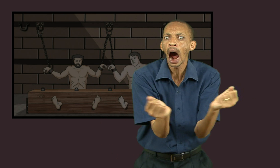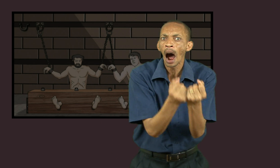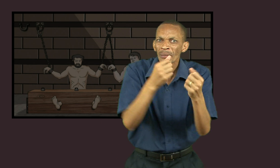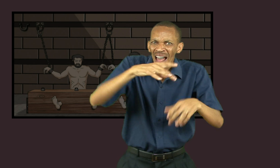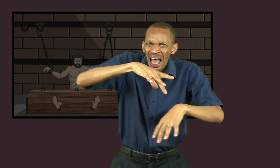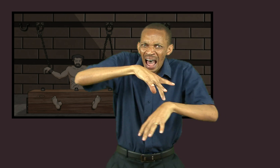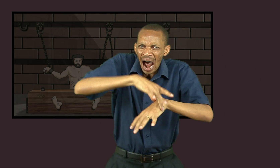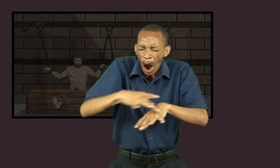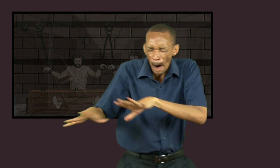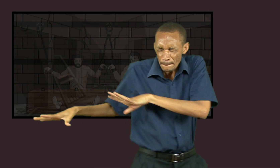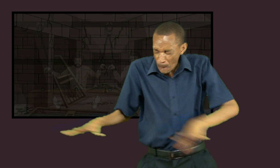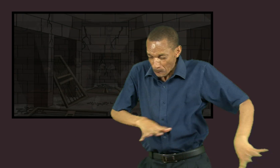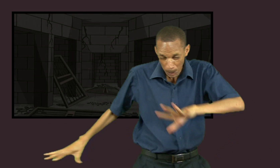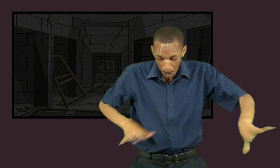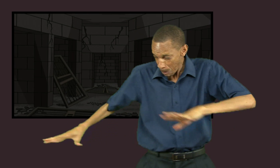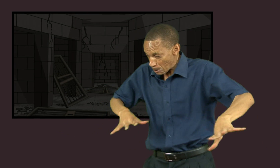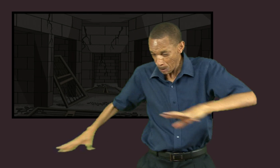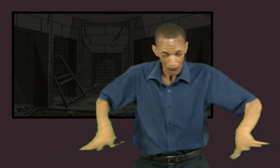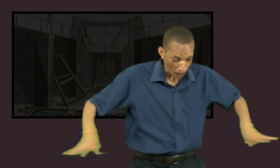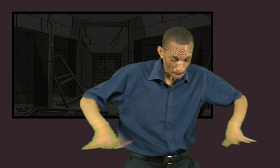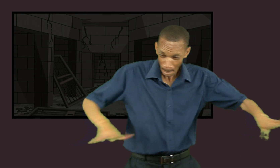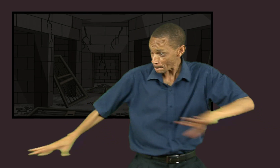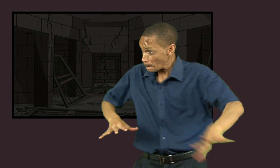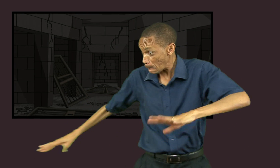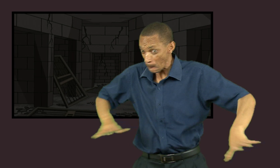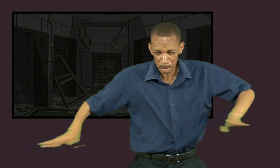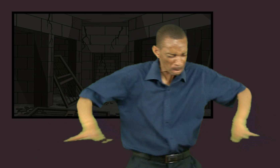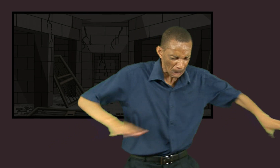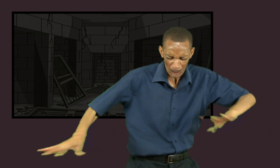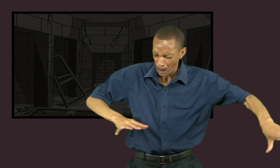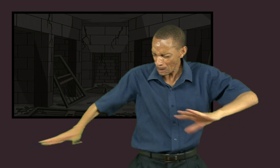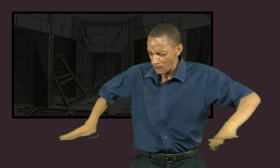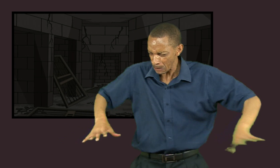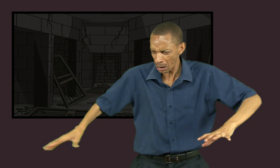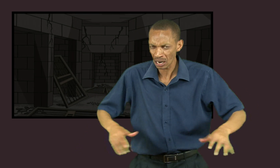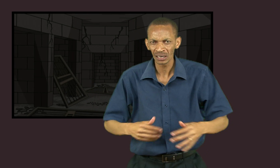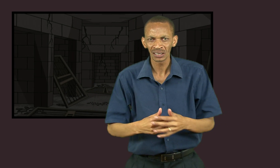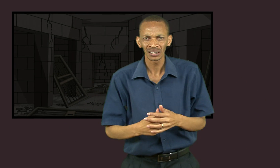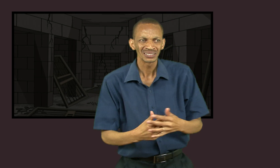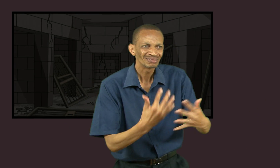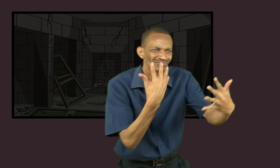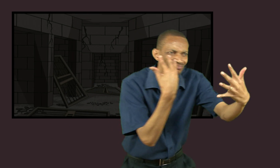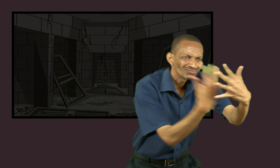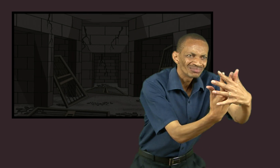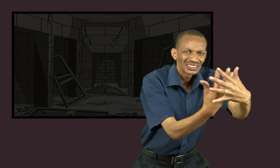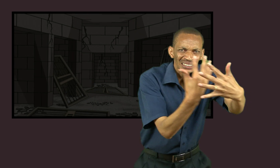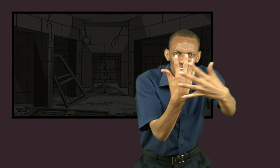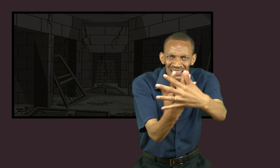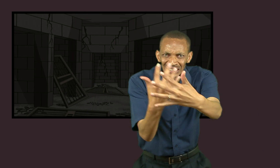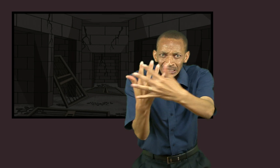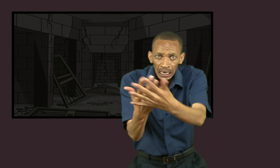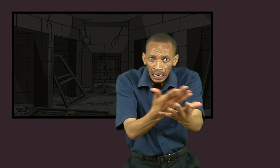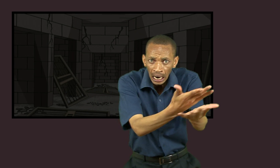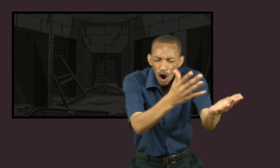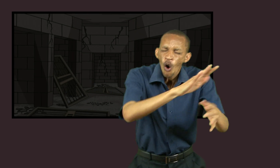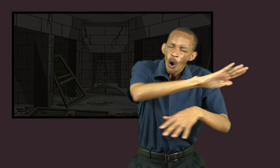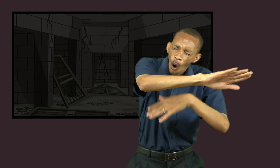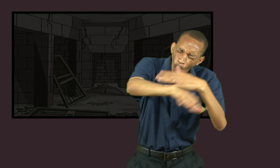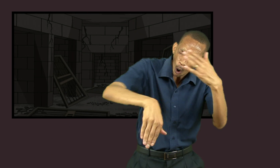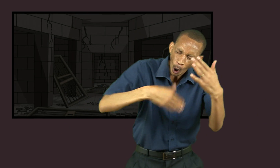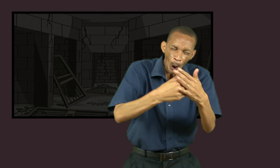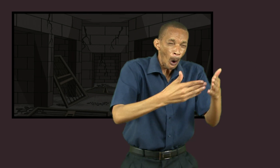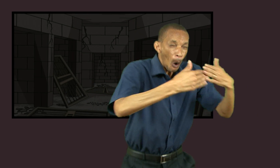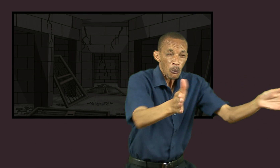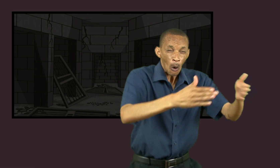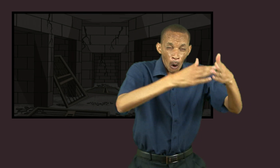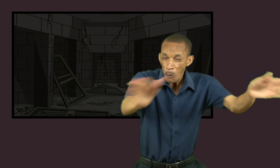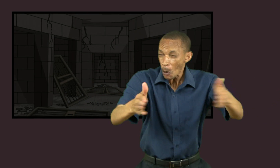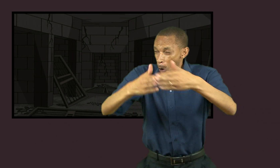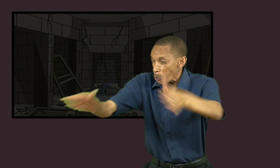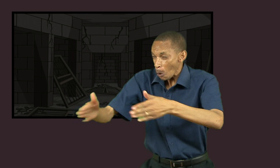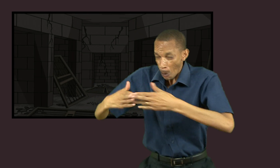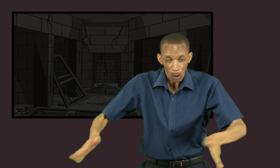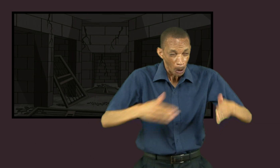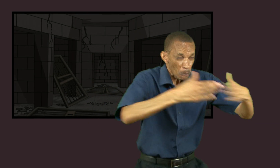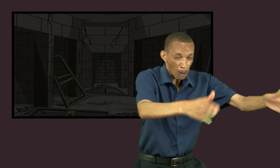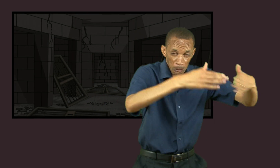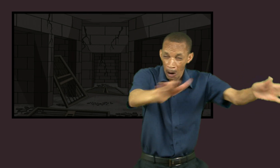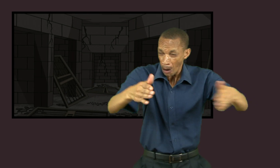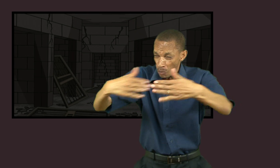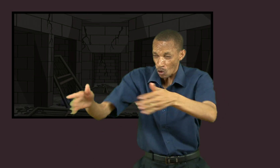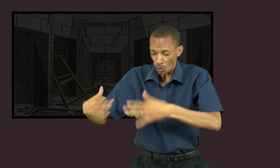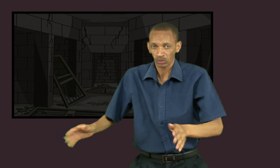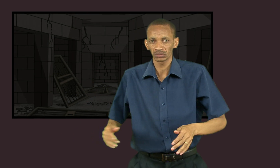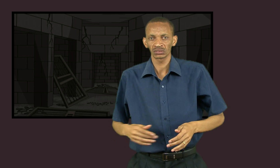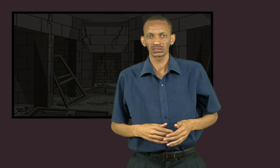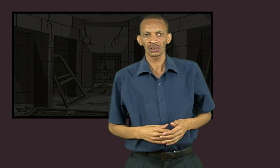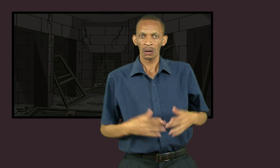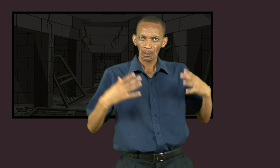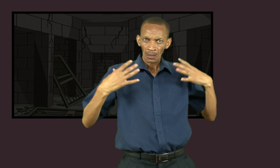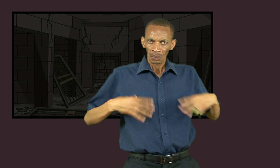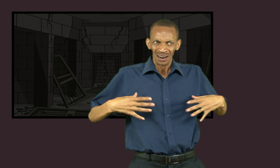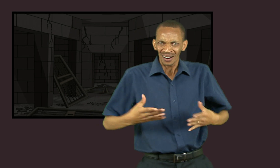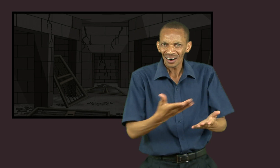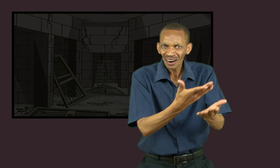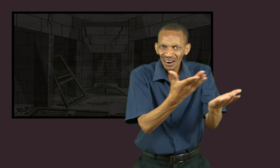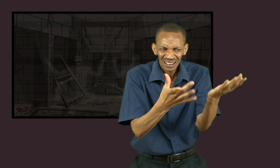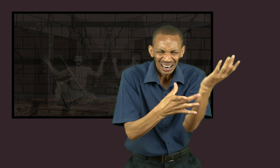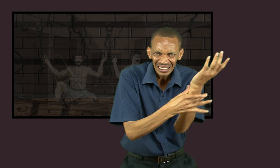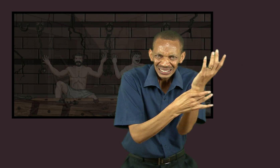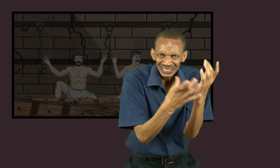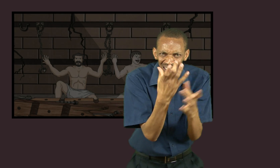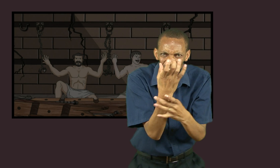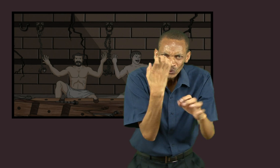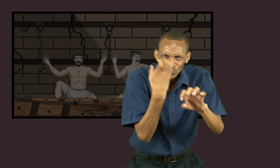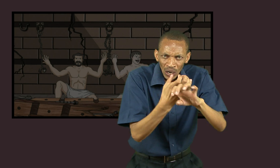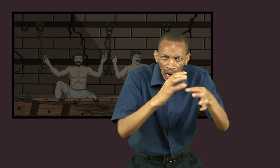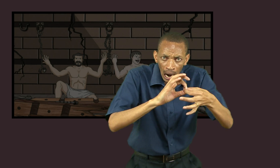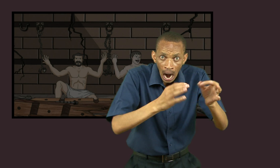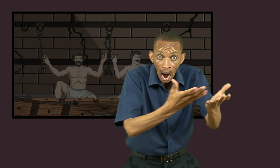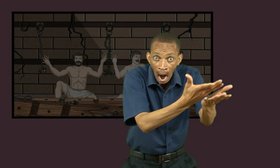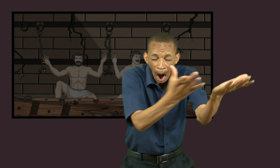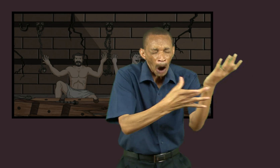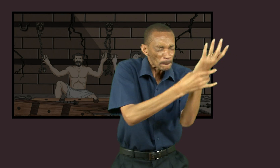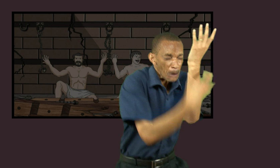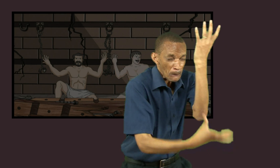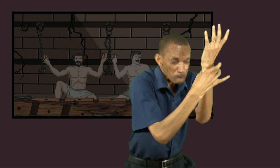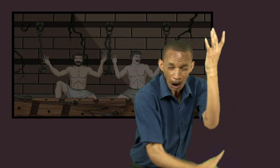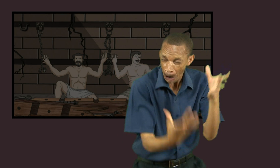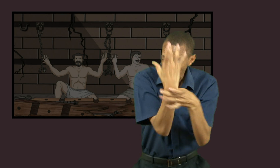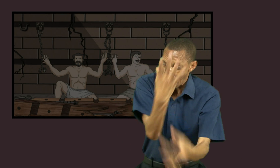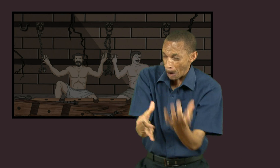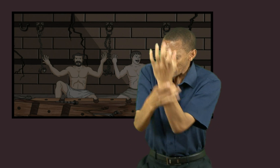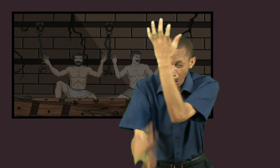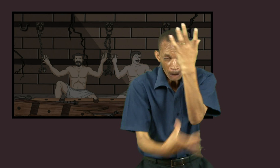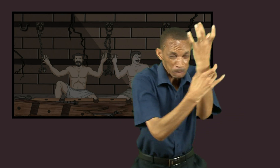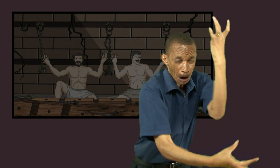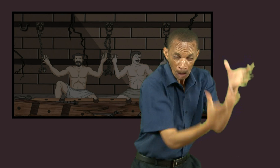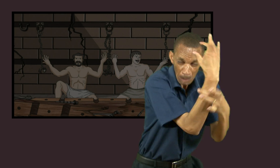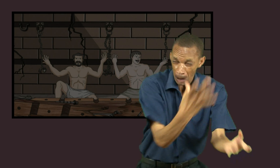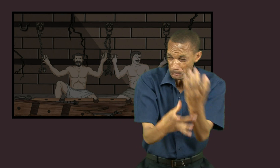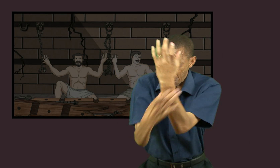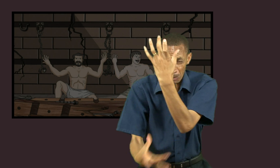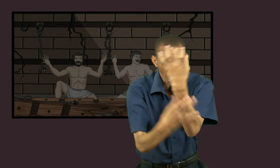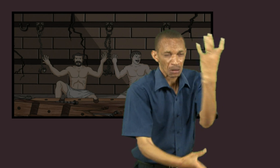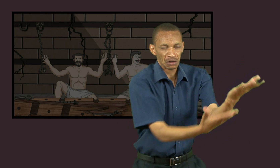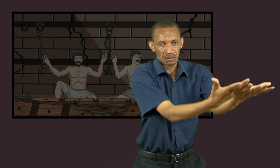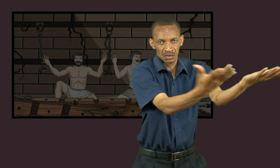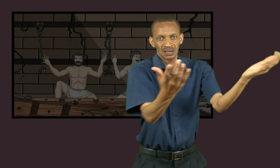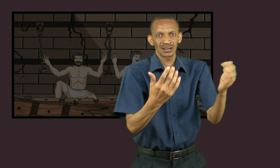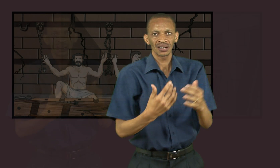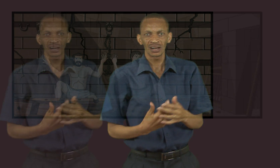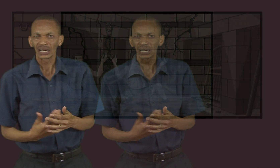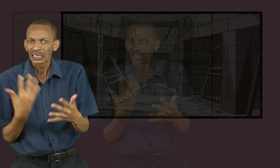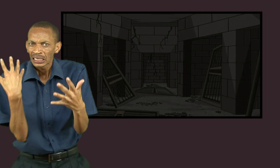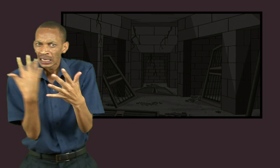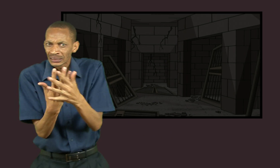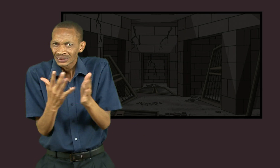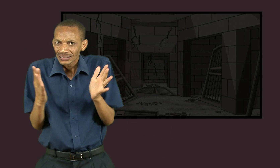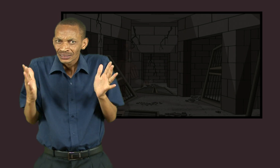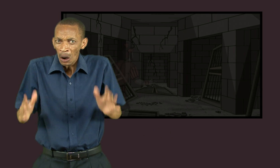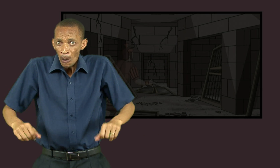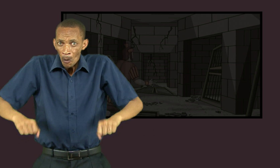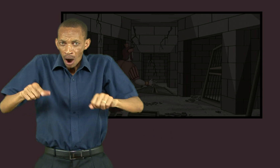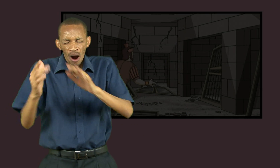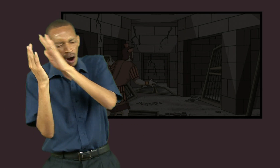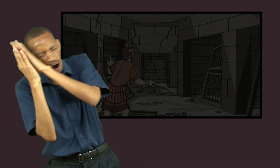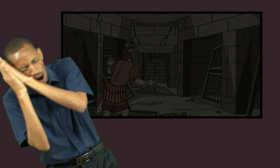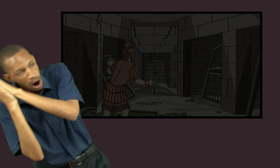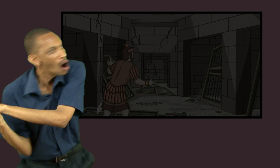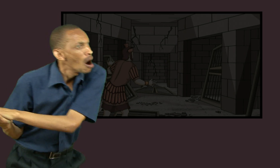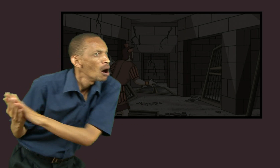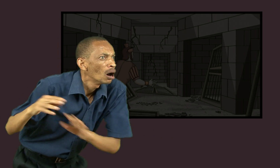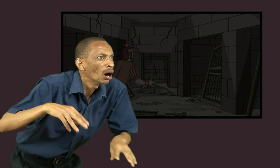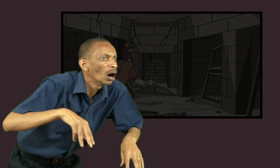Suddenly a strong earthquake shook the foundations of the prison. At once all the doors flew open and everyone’s chains came loose.